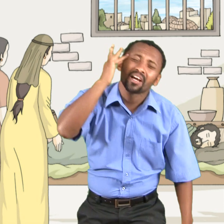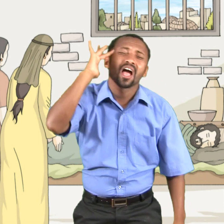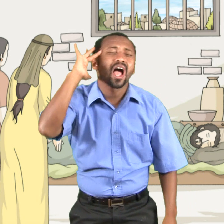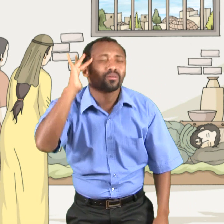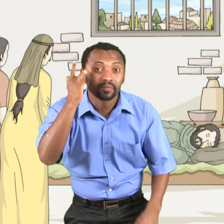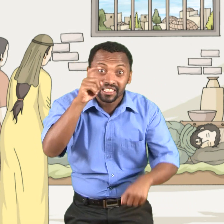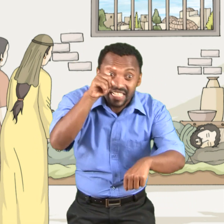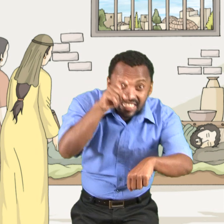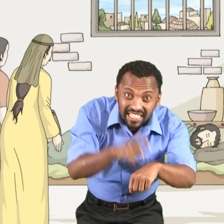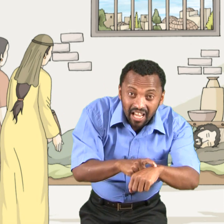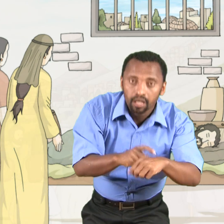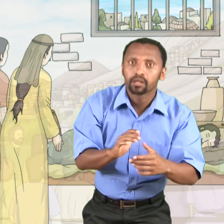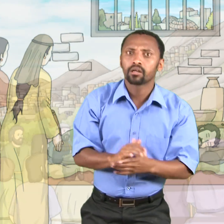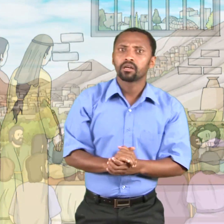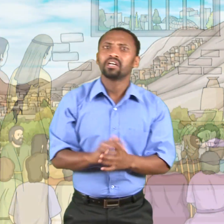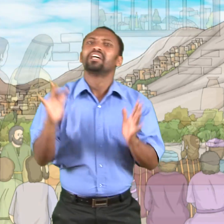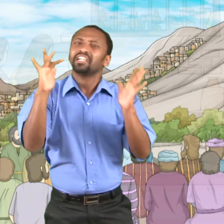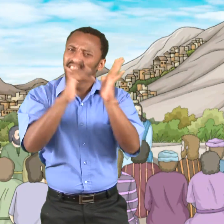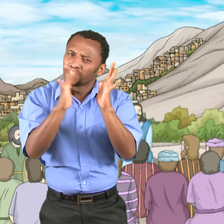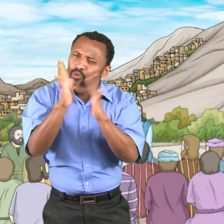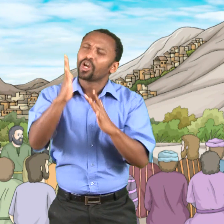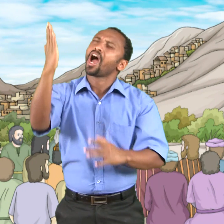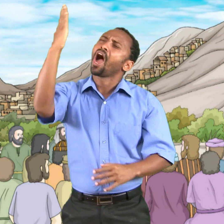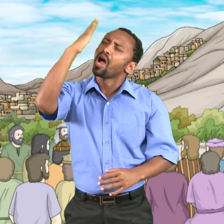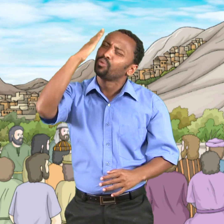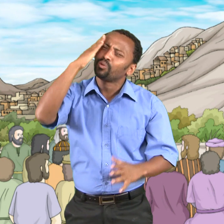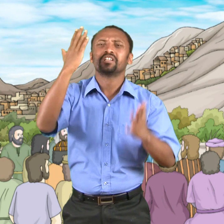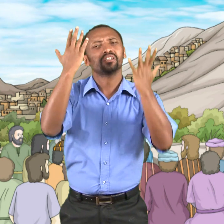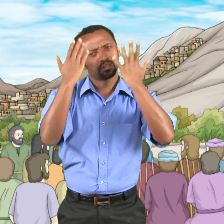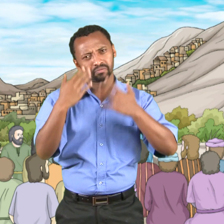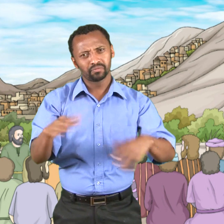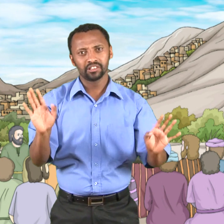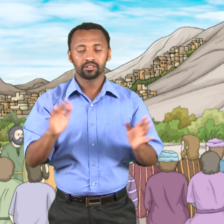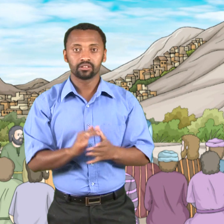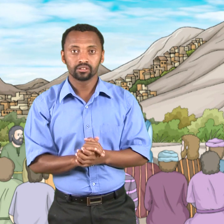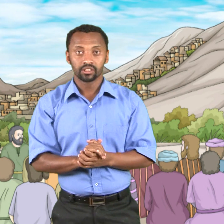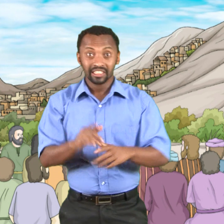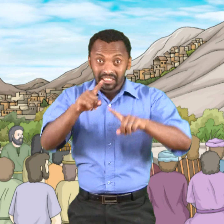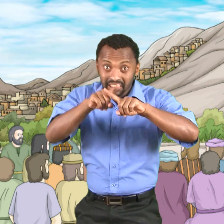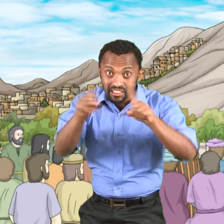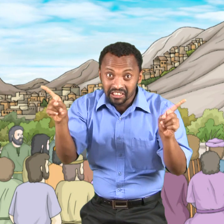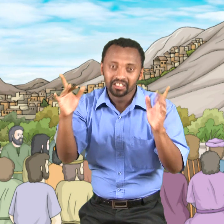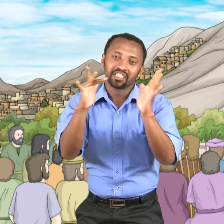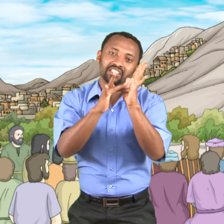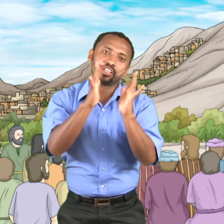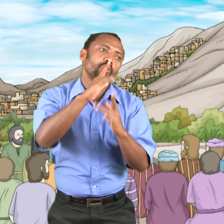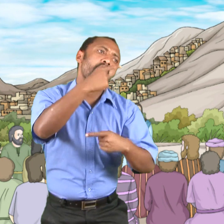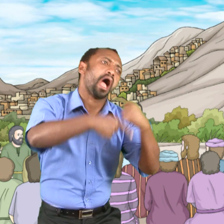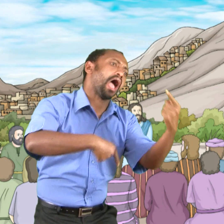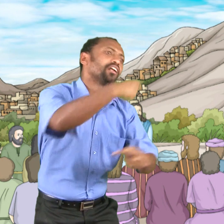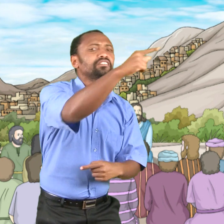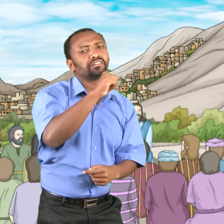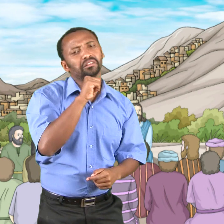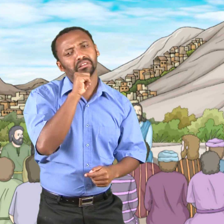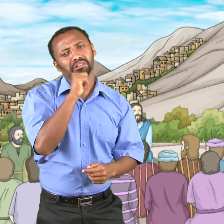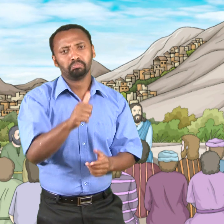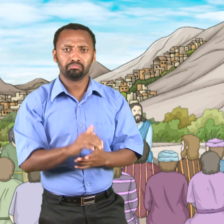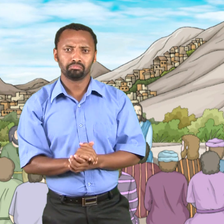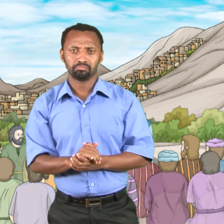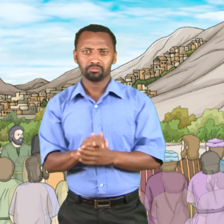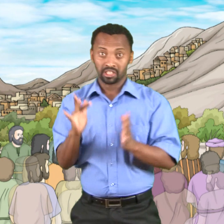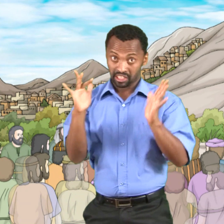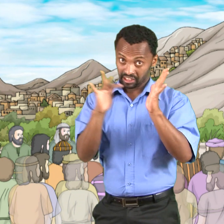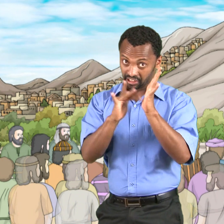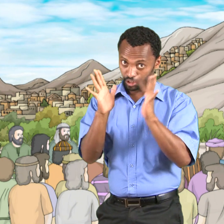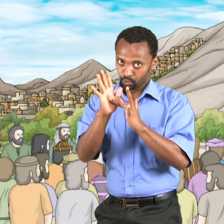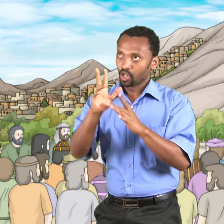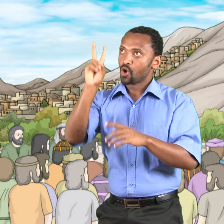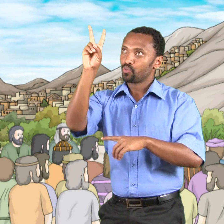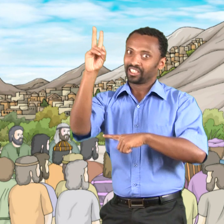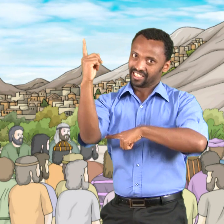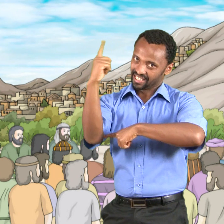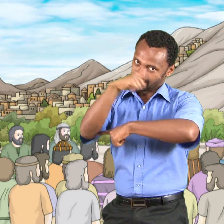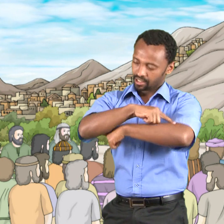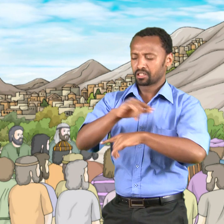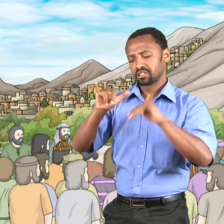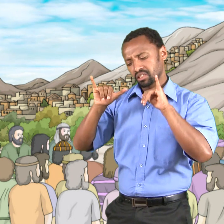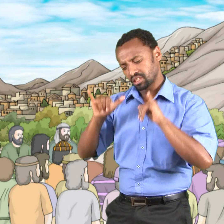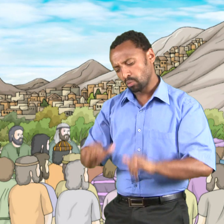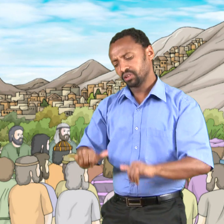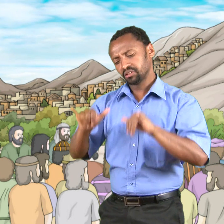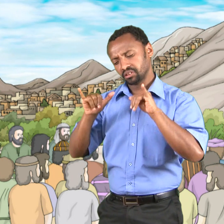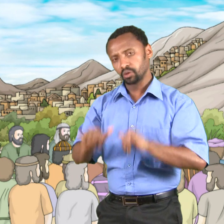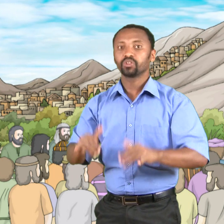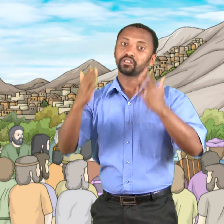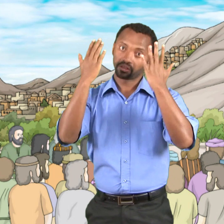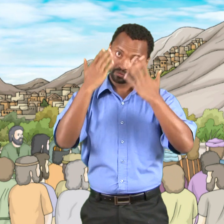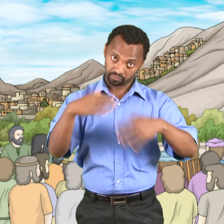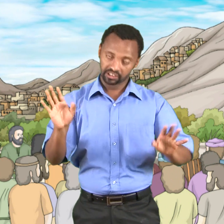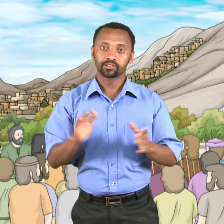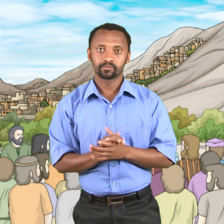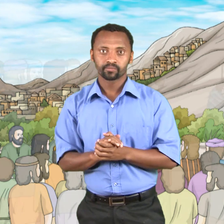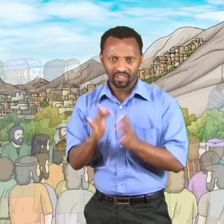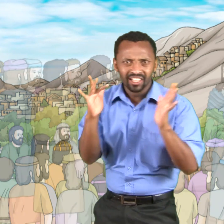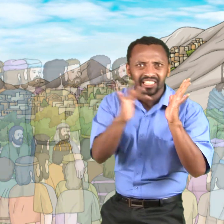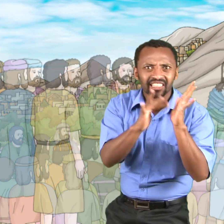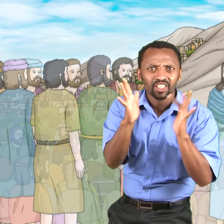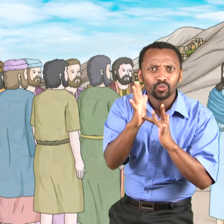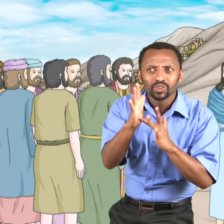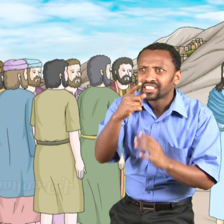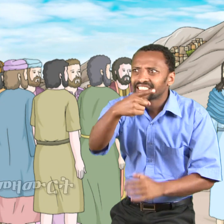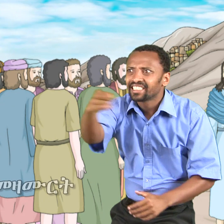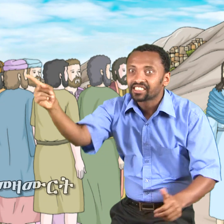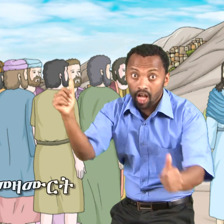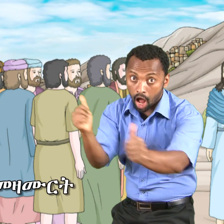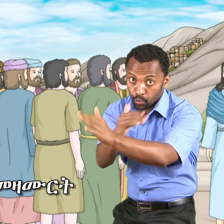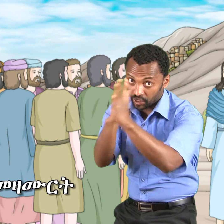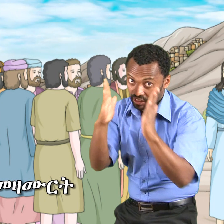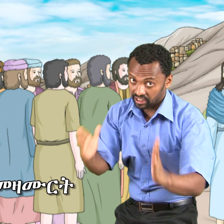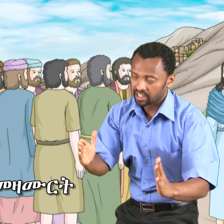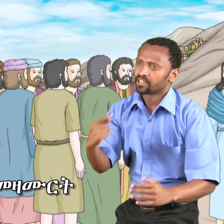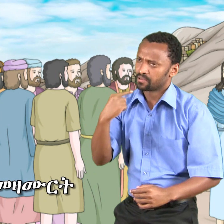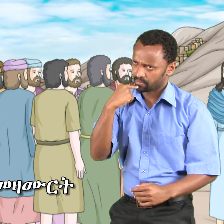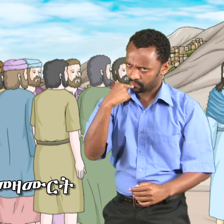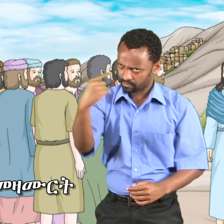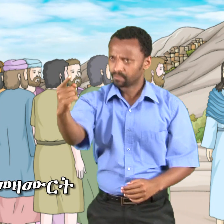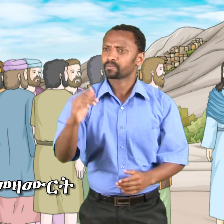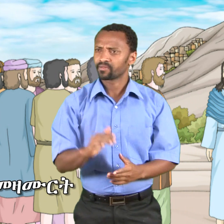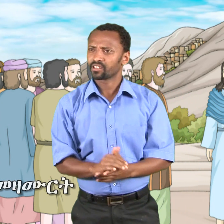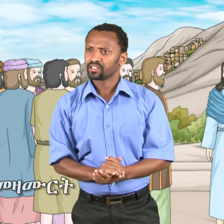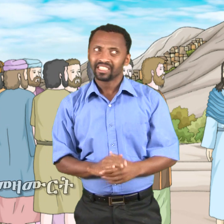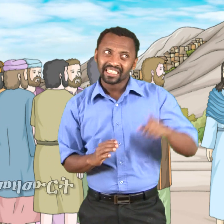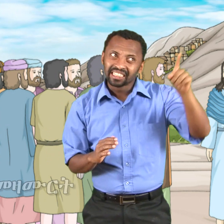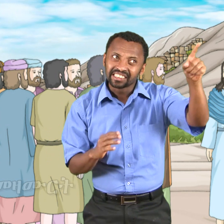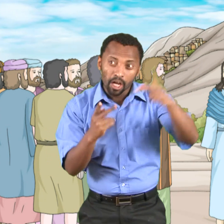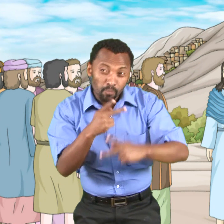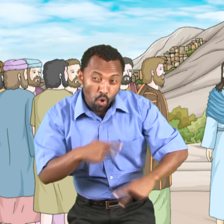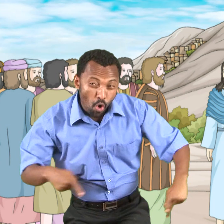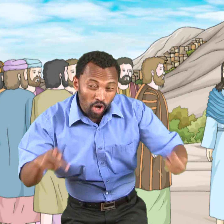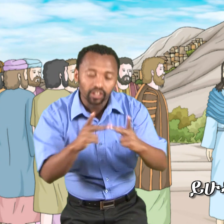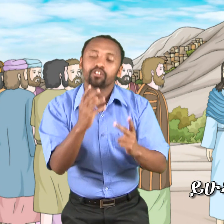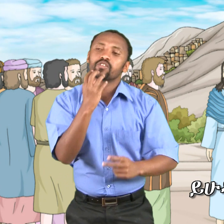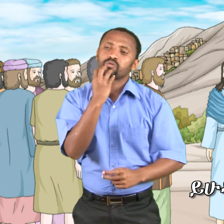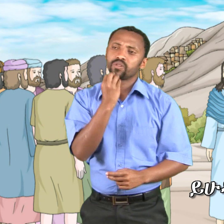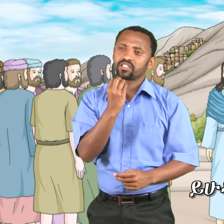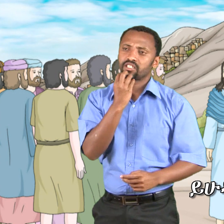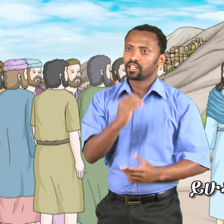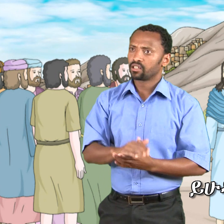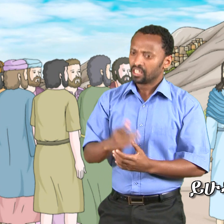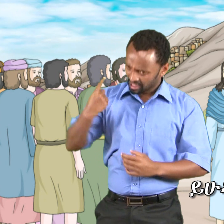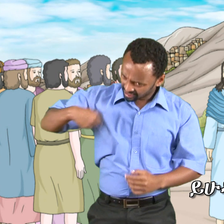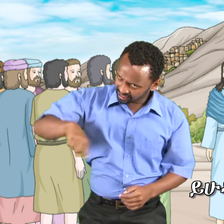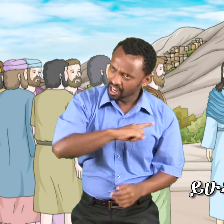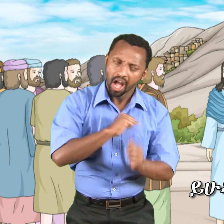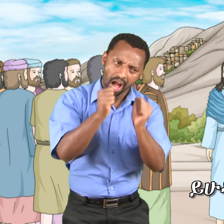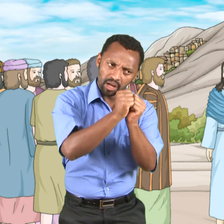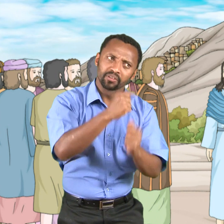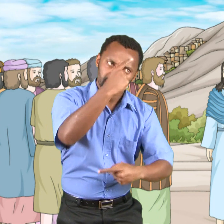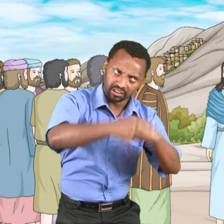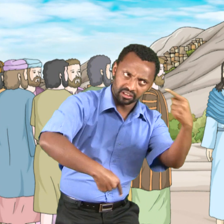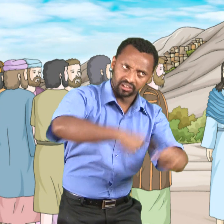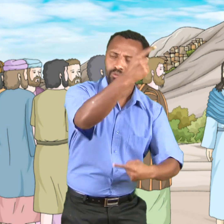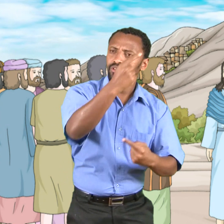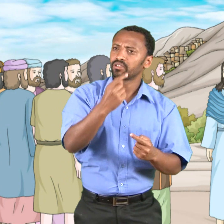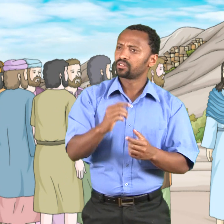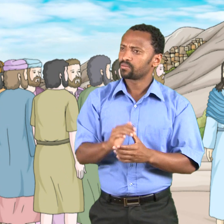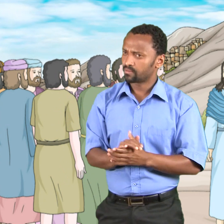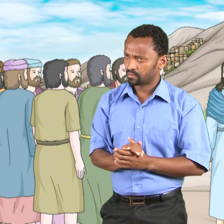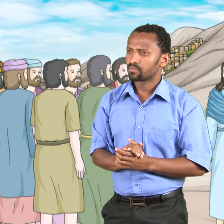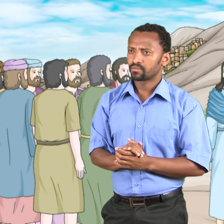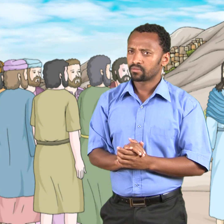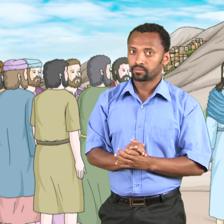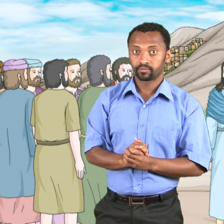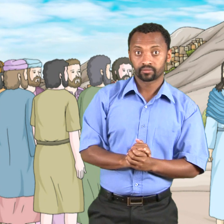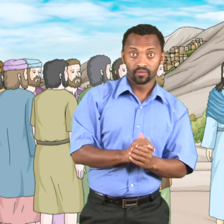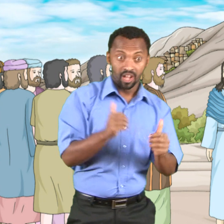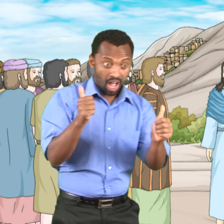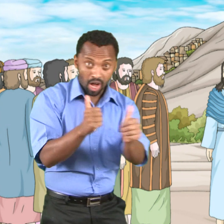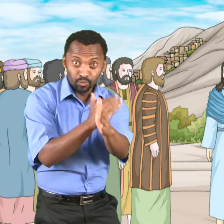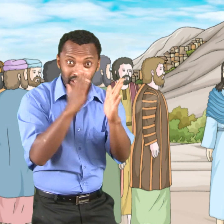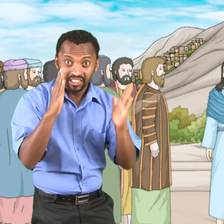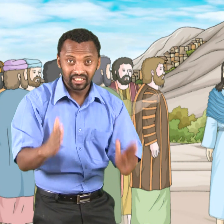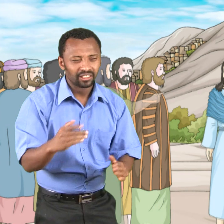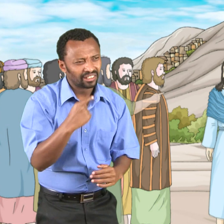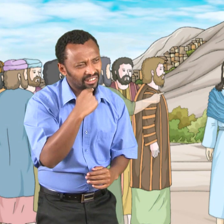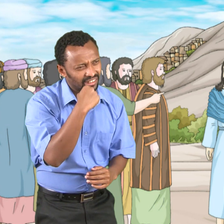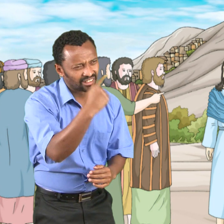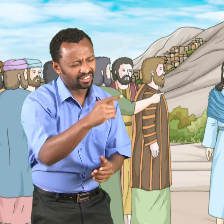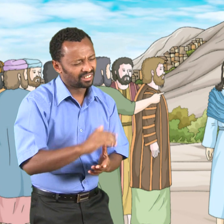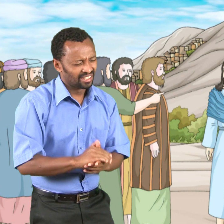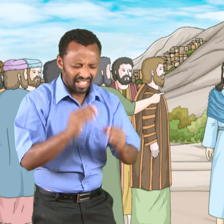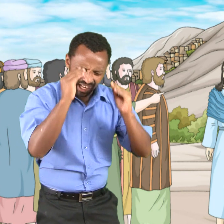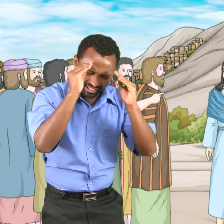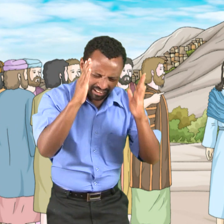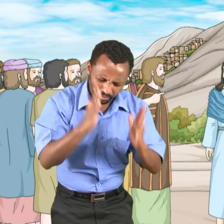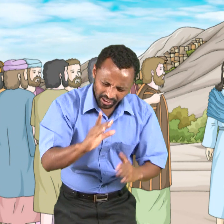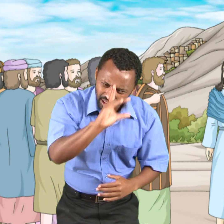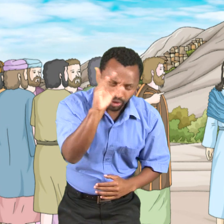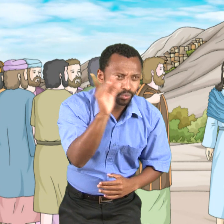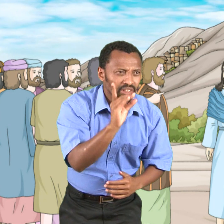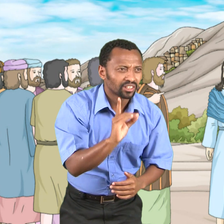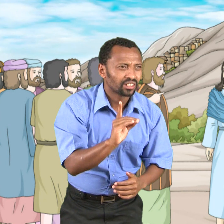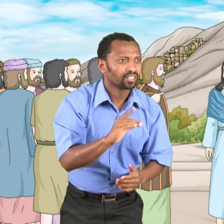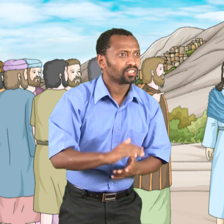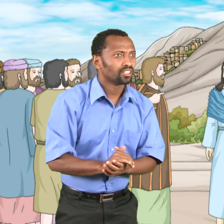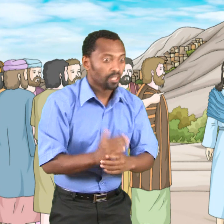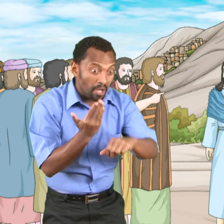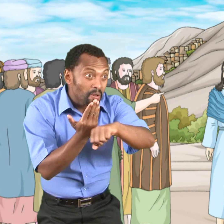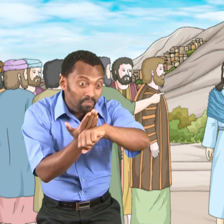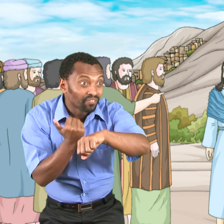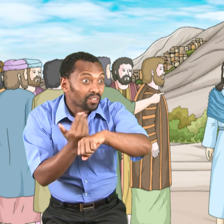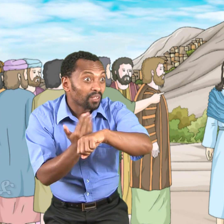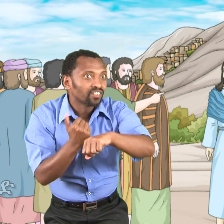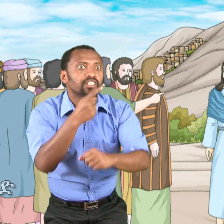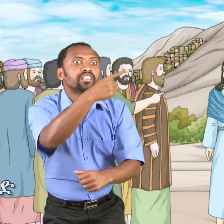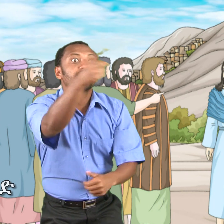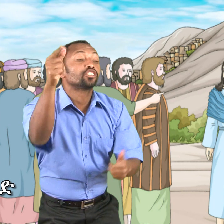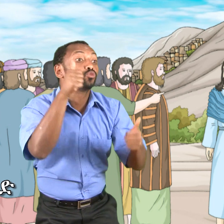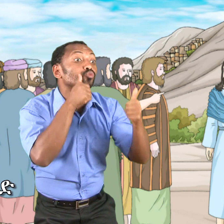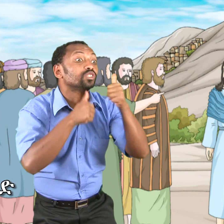So on hearing that Lazarus was sick, He stayed where He was for two days, and then He said to the disciples, “Let us go back to Judea.”